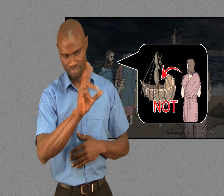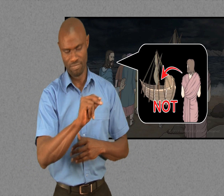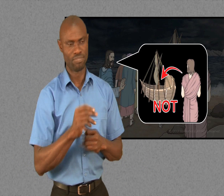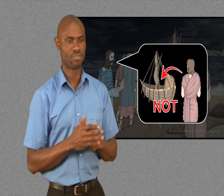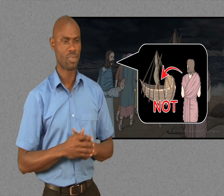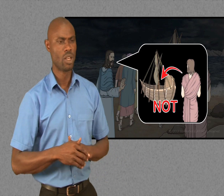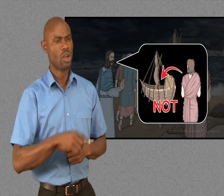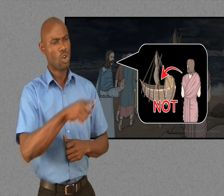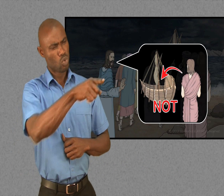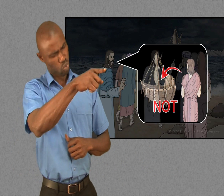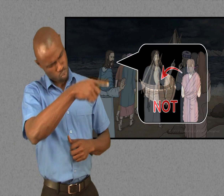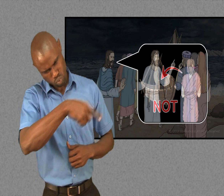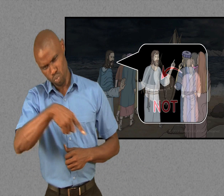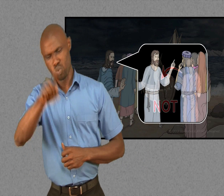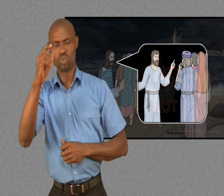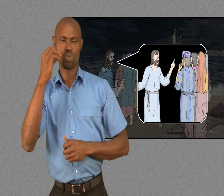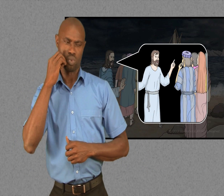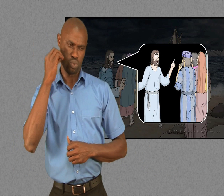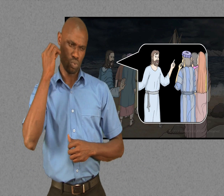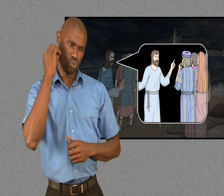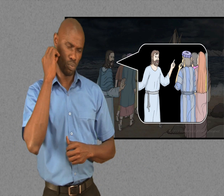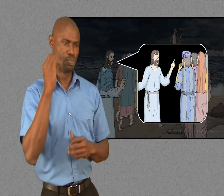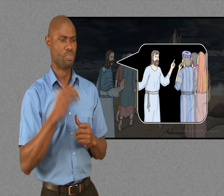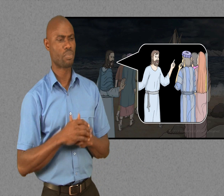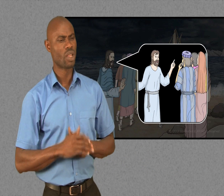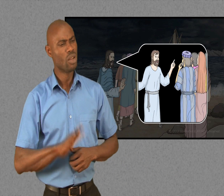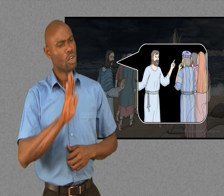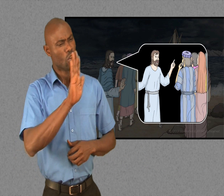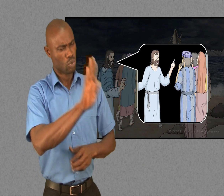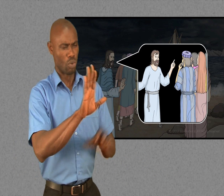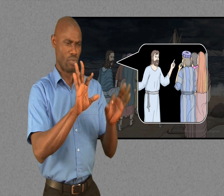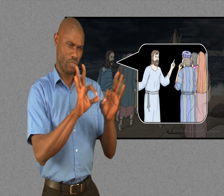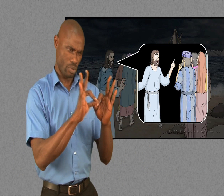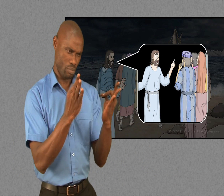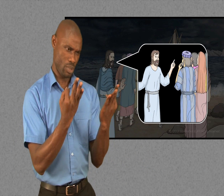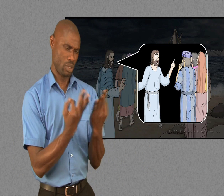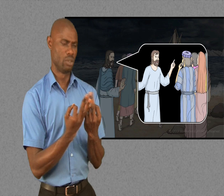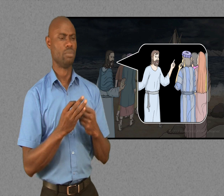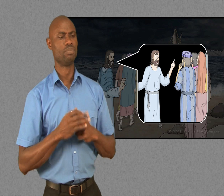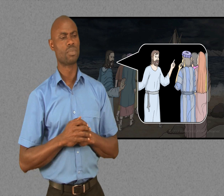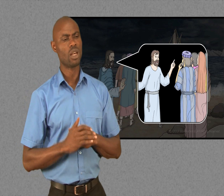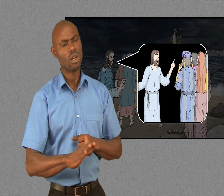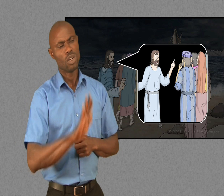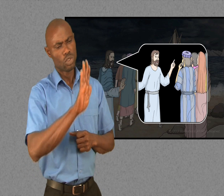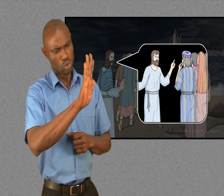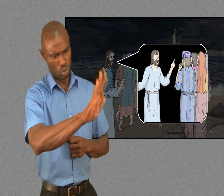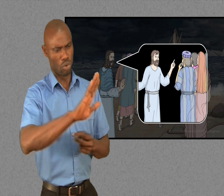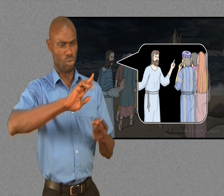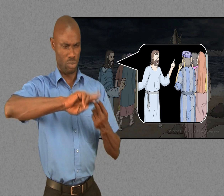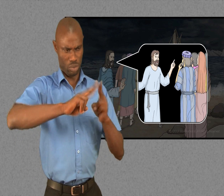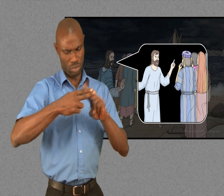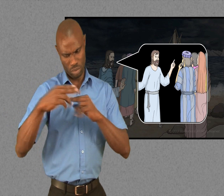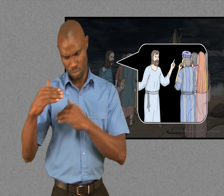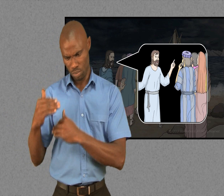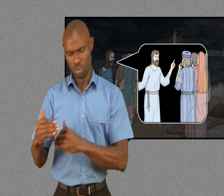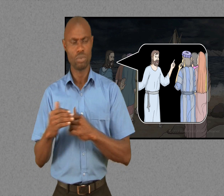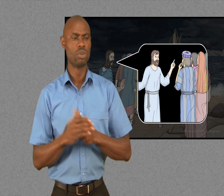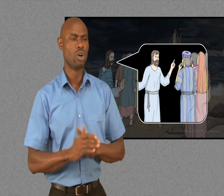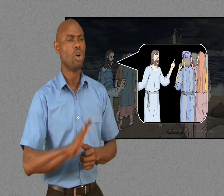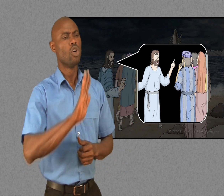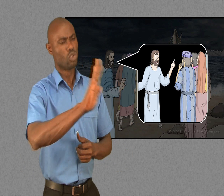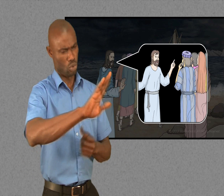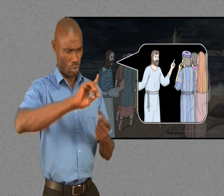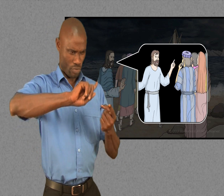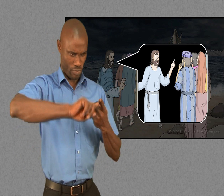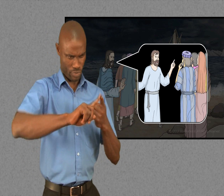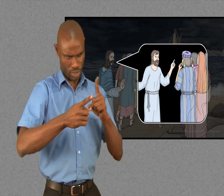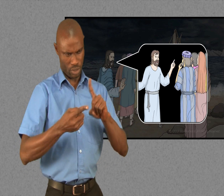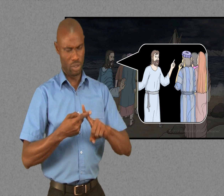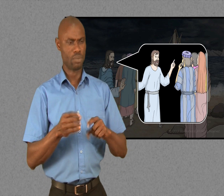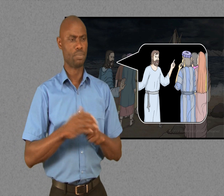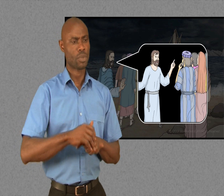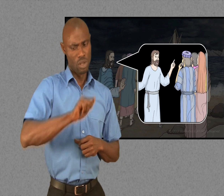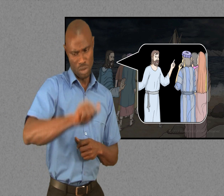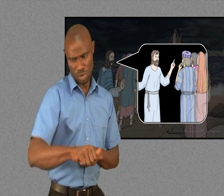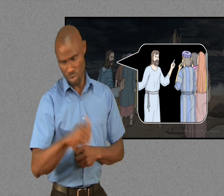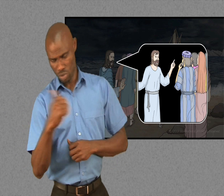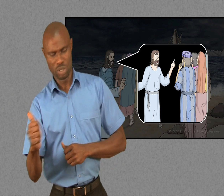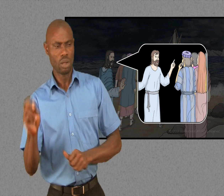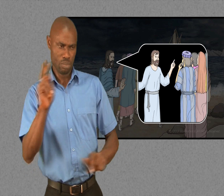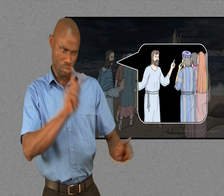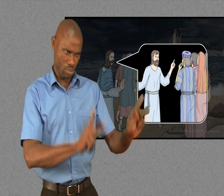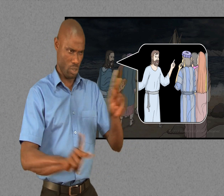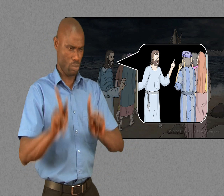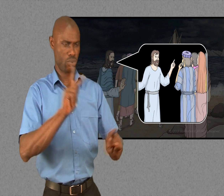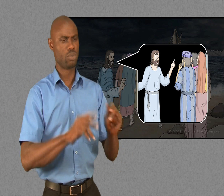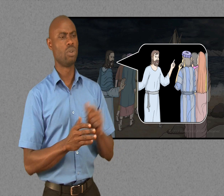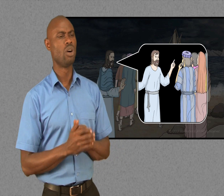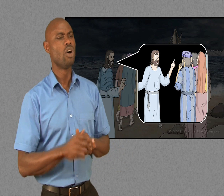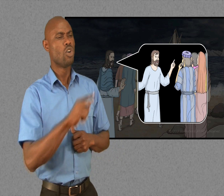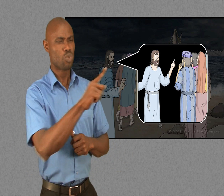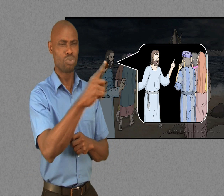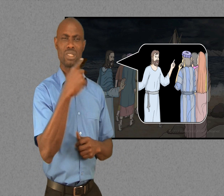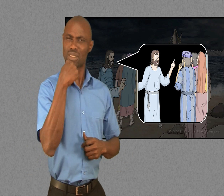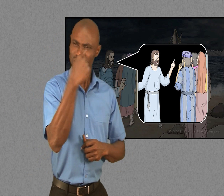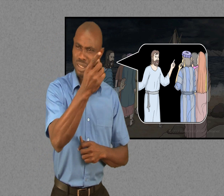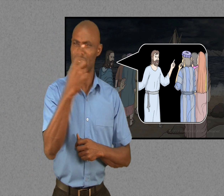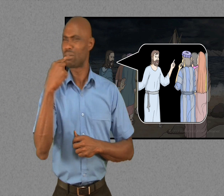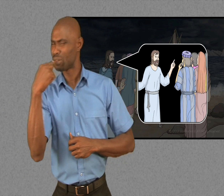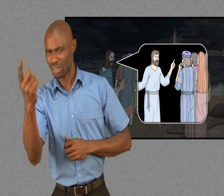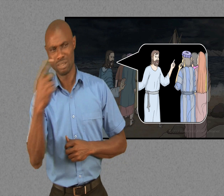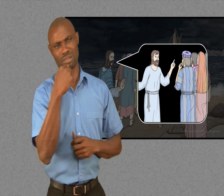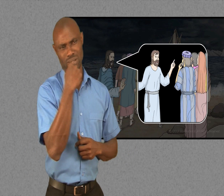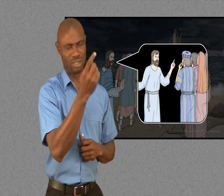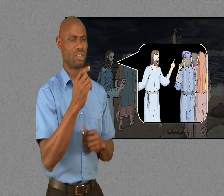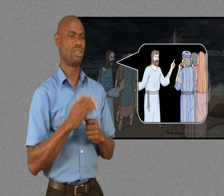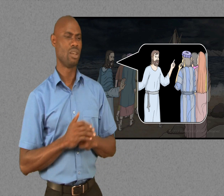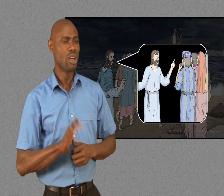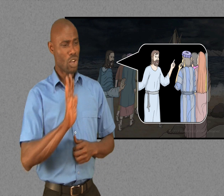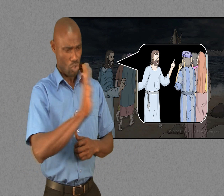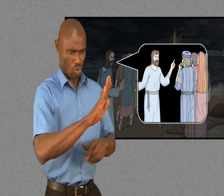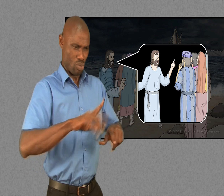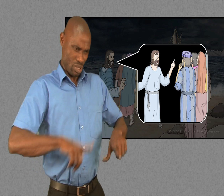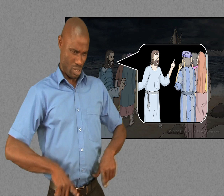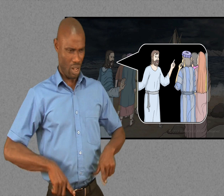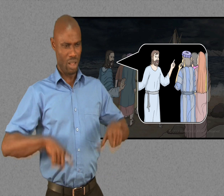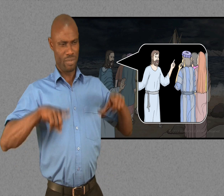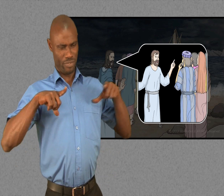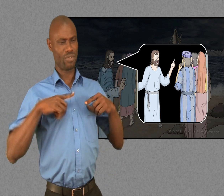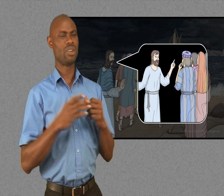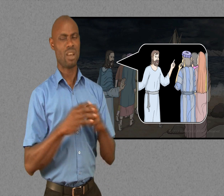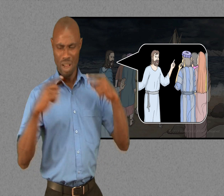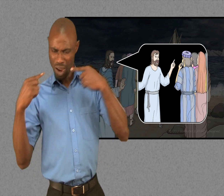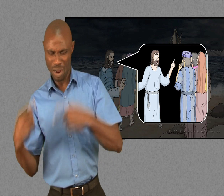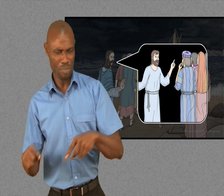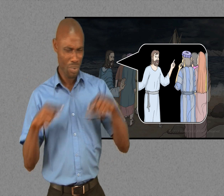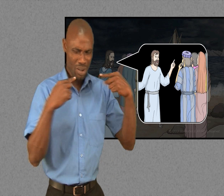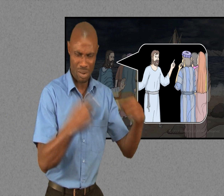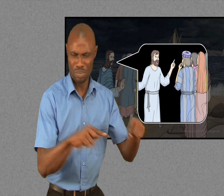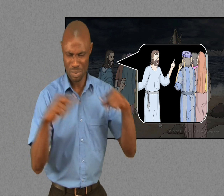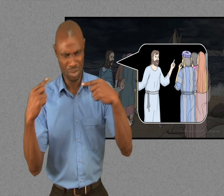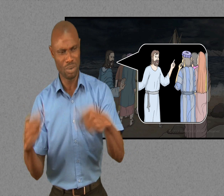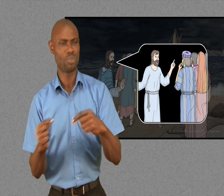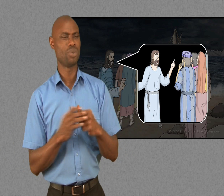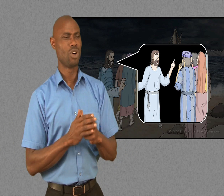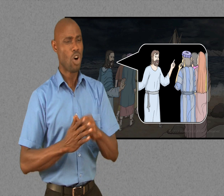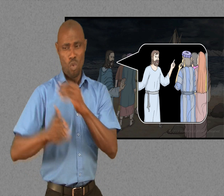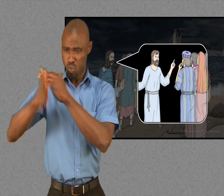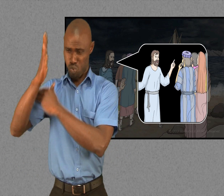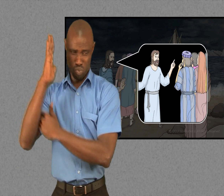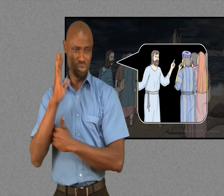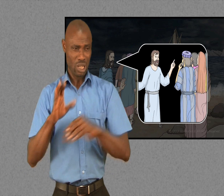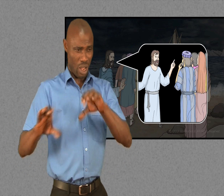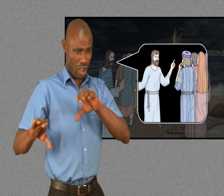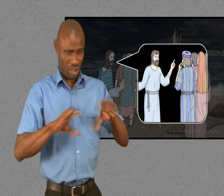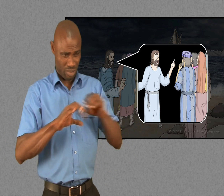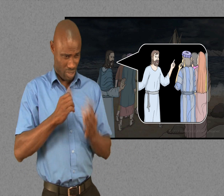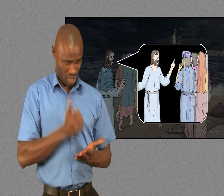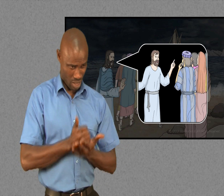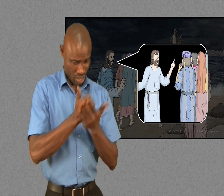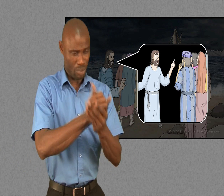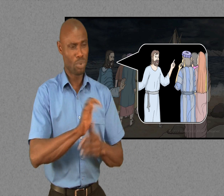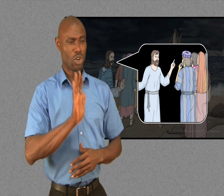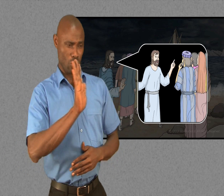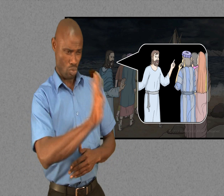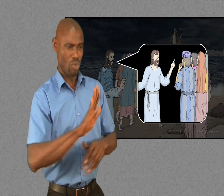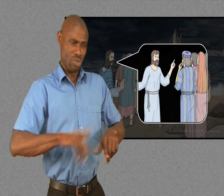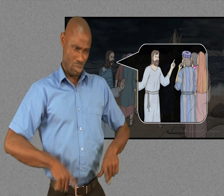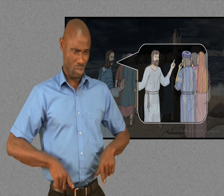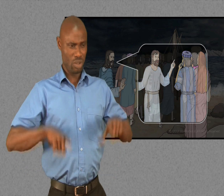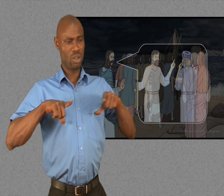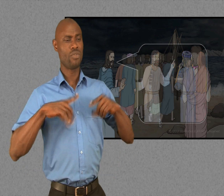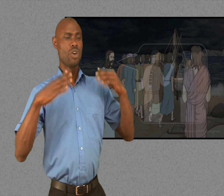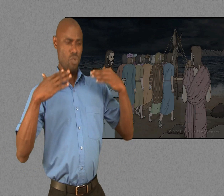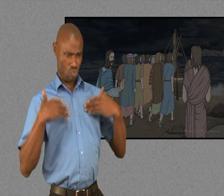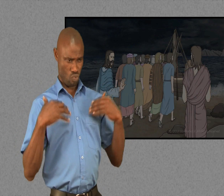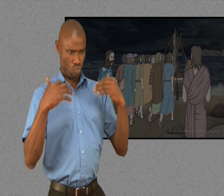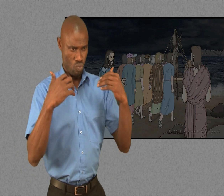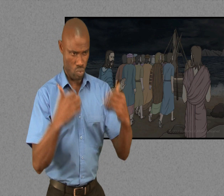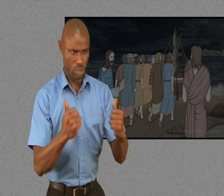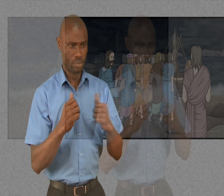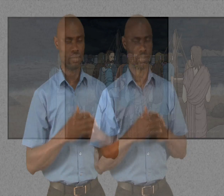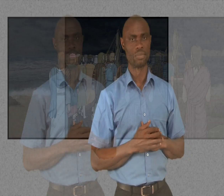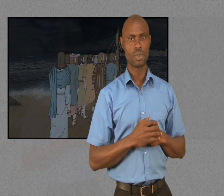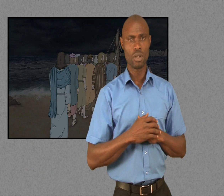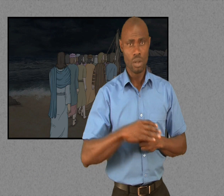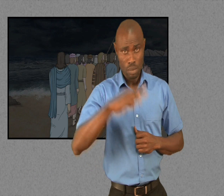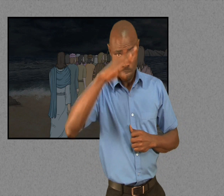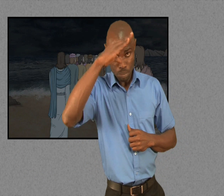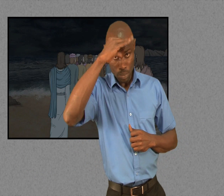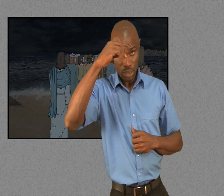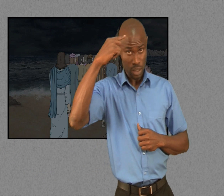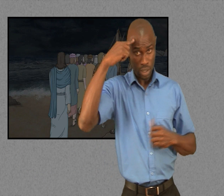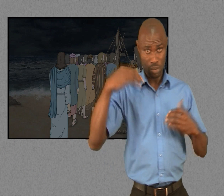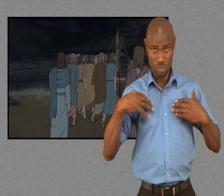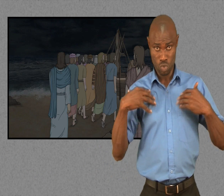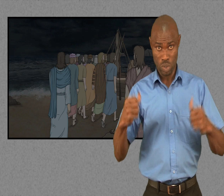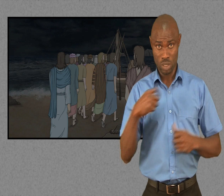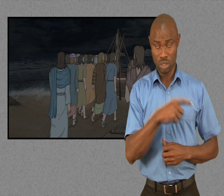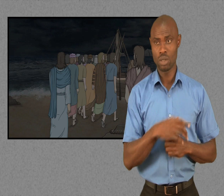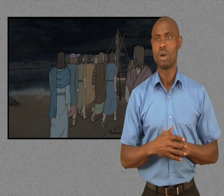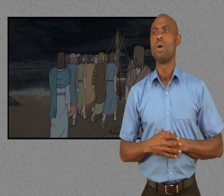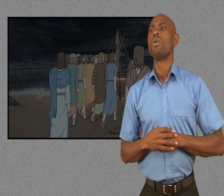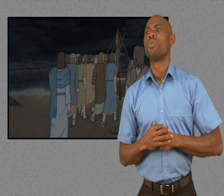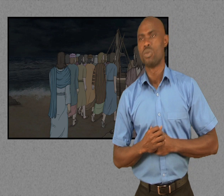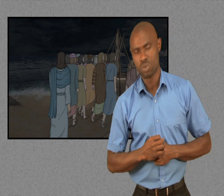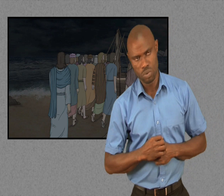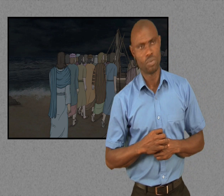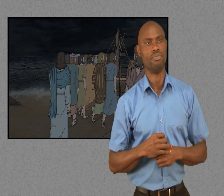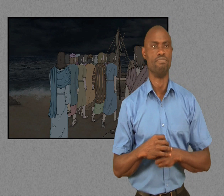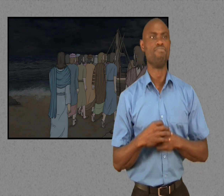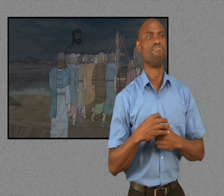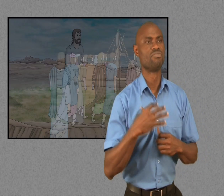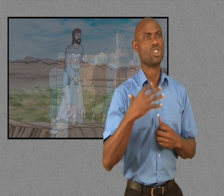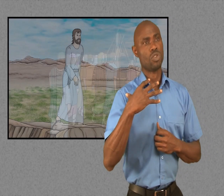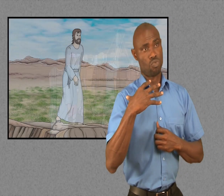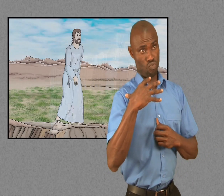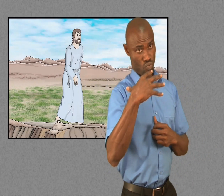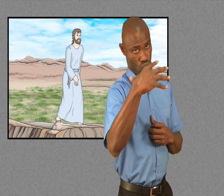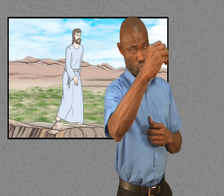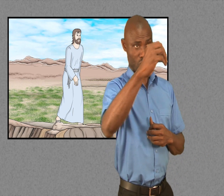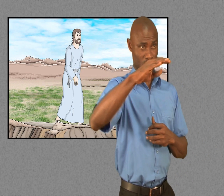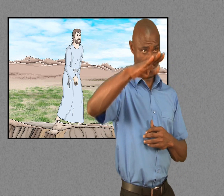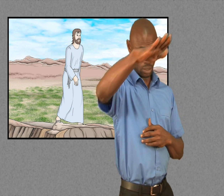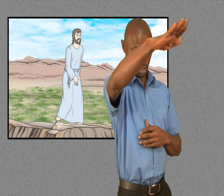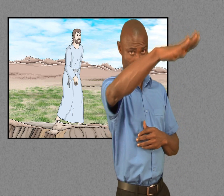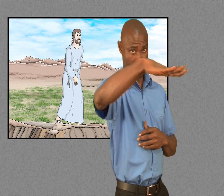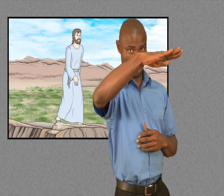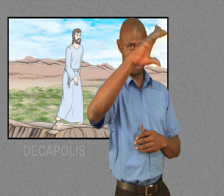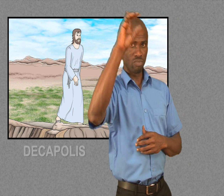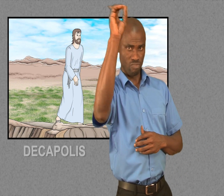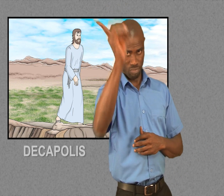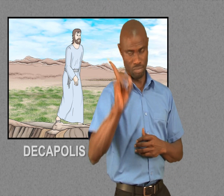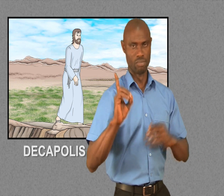“Go home to your own people,” He said, “and tell them how much the Lord has done for you, and what mercy He has shown you.”